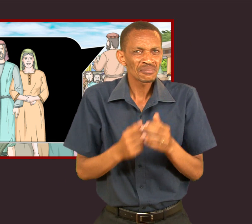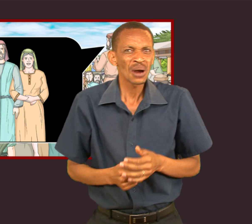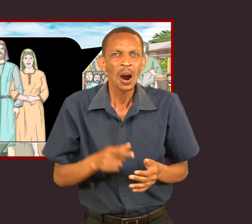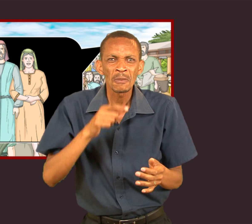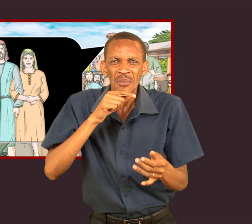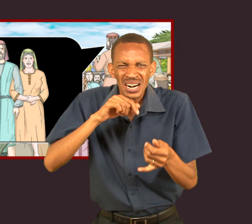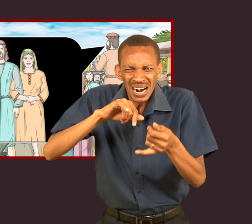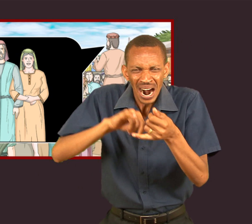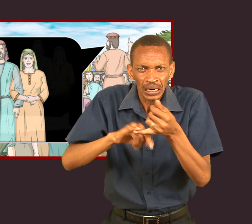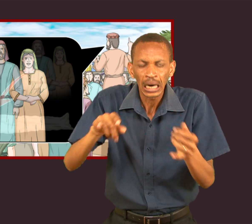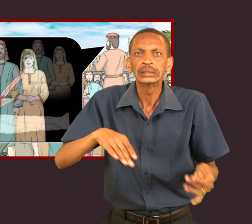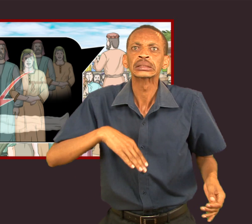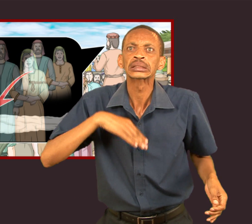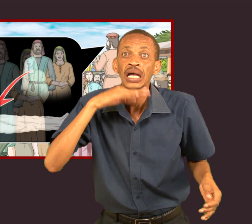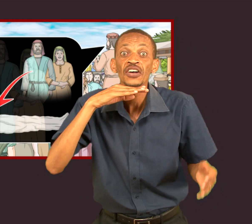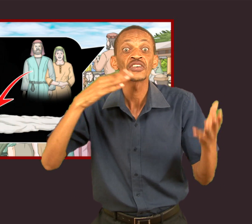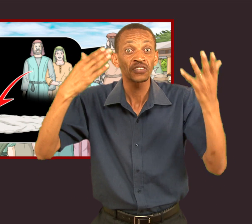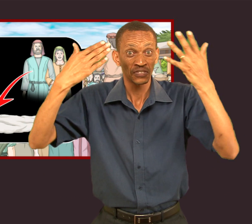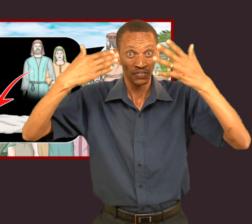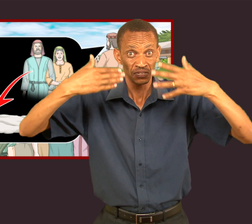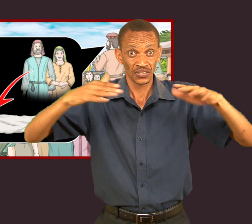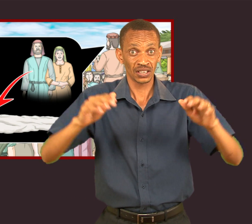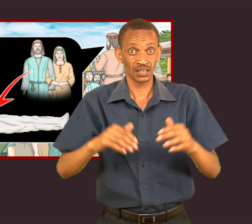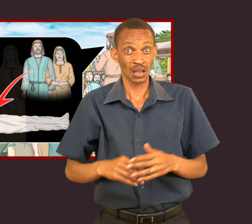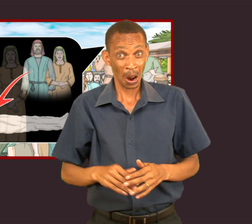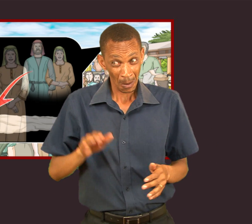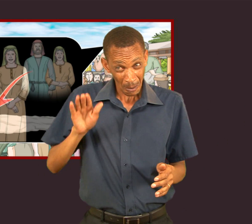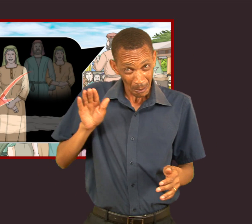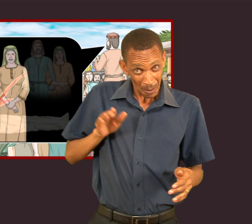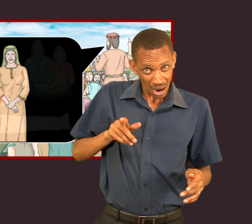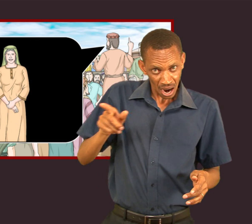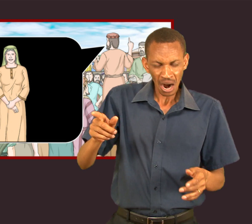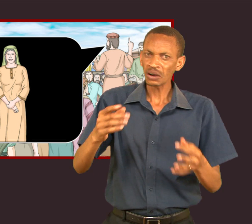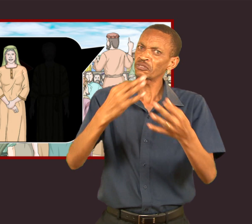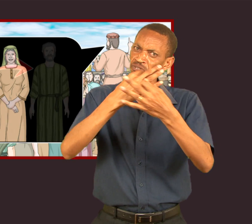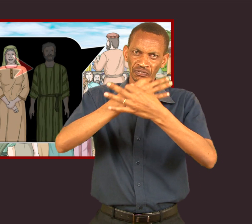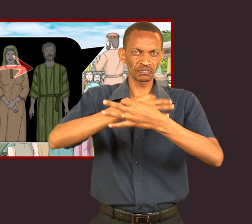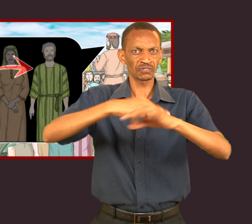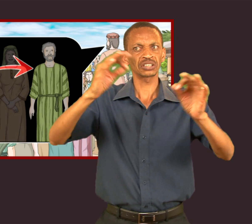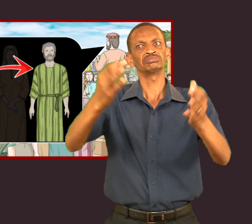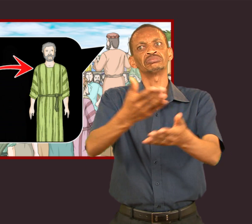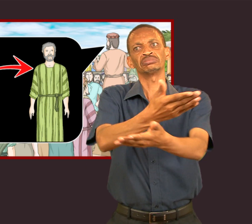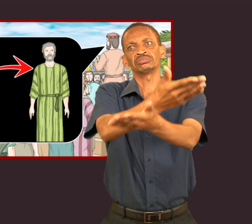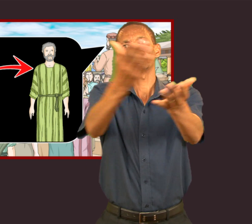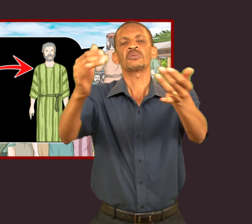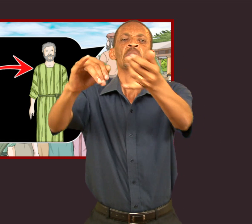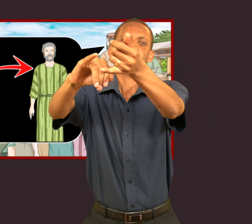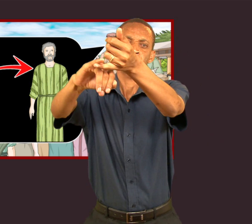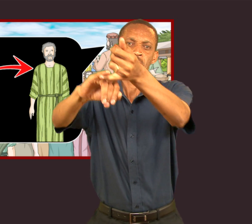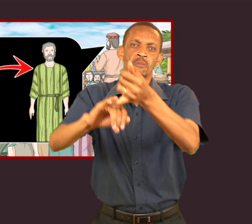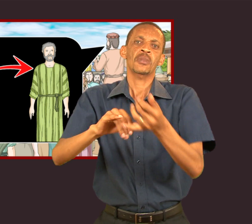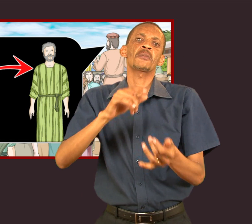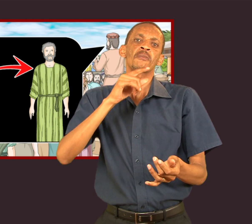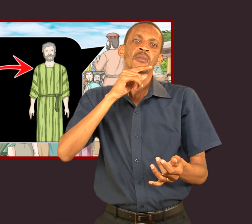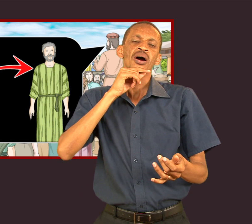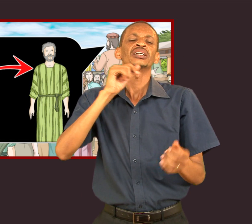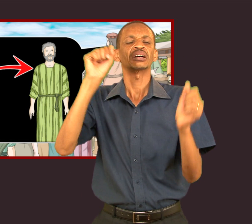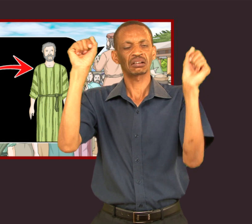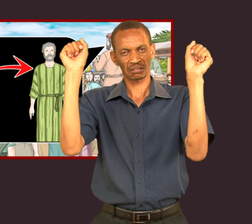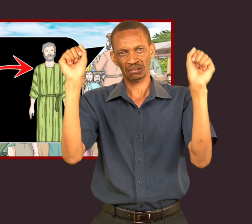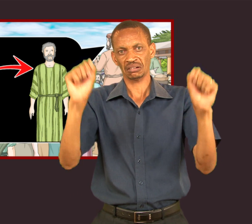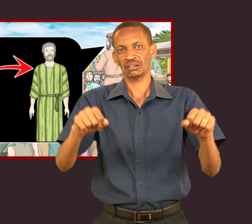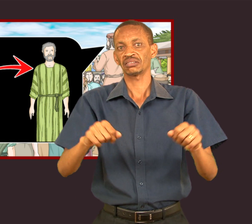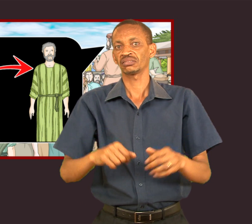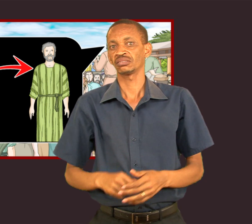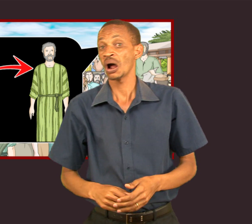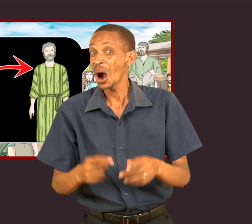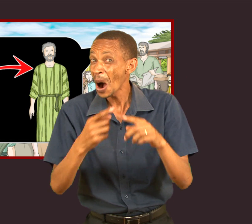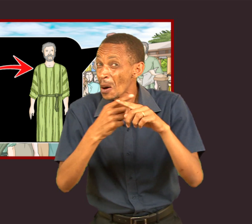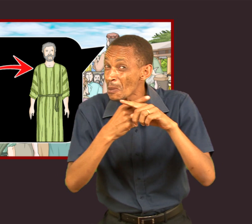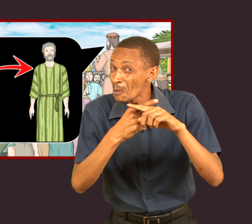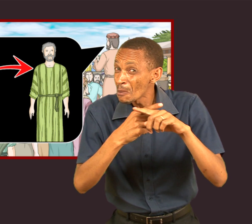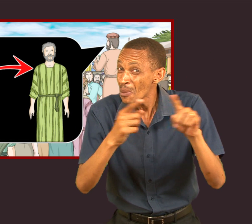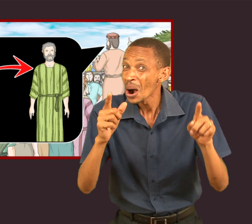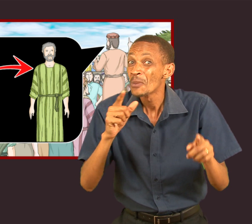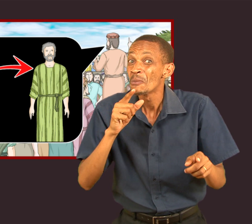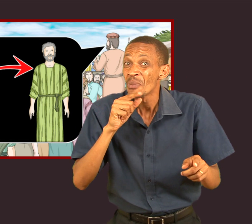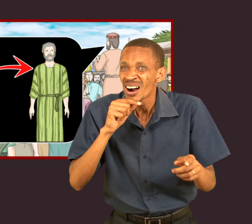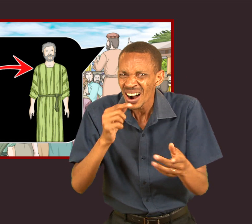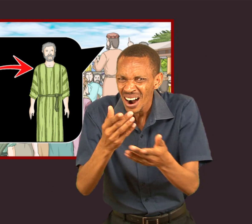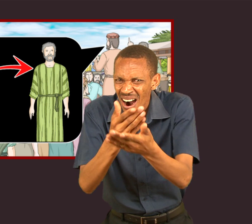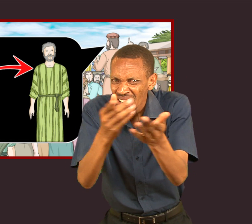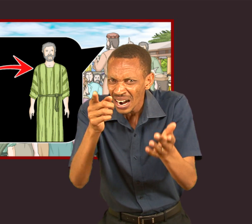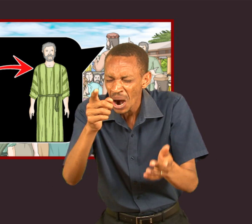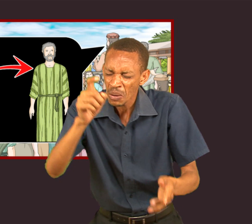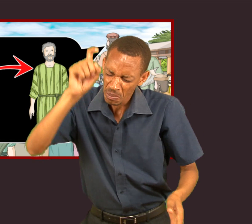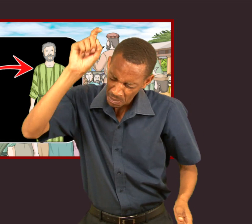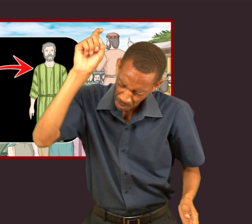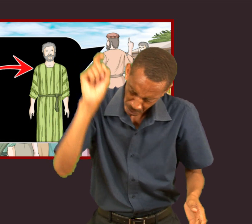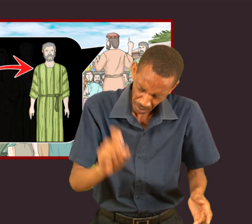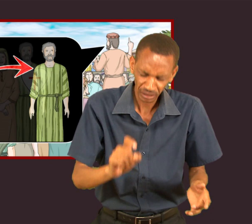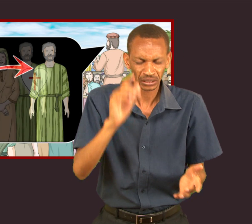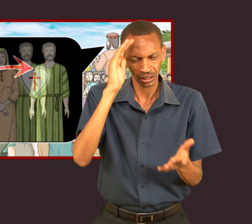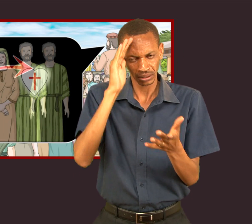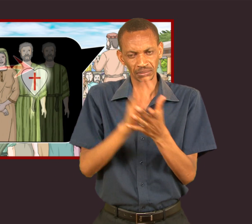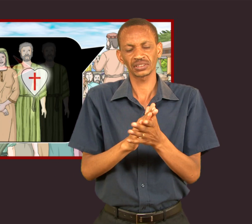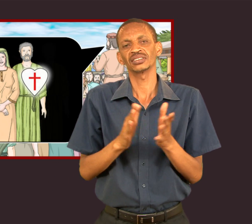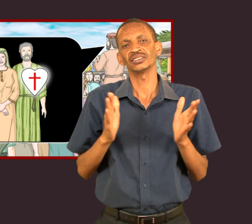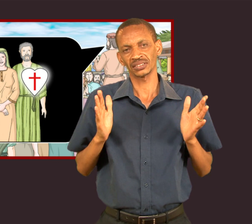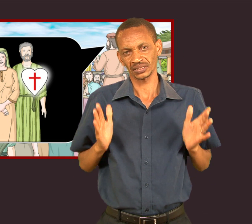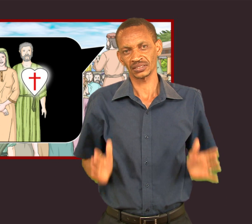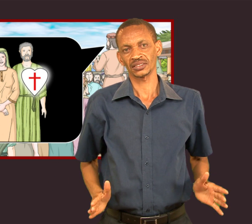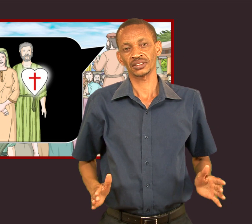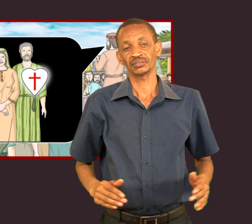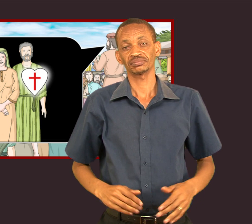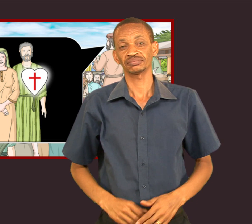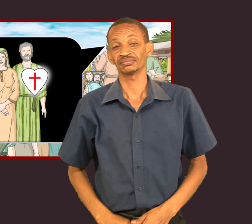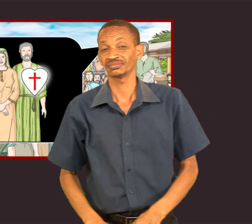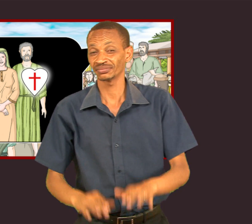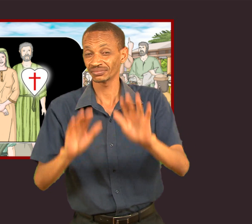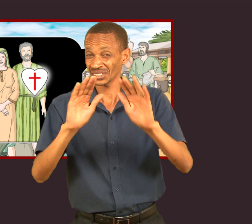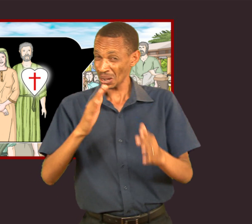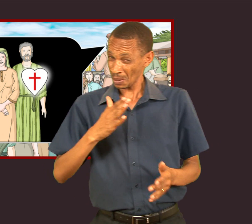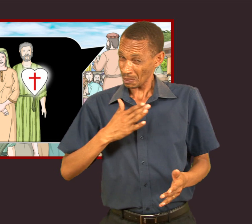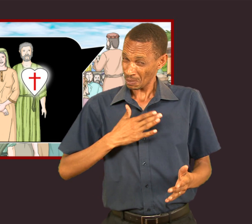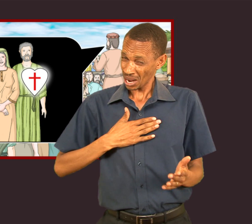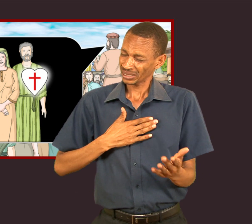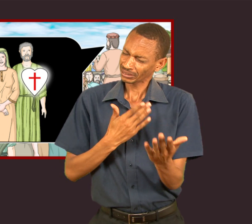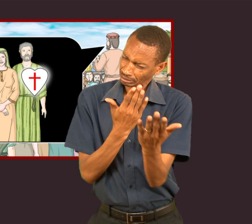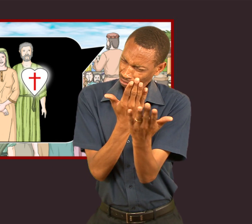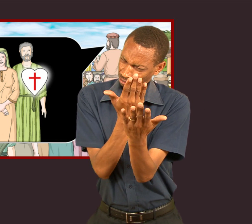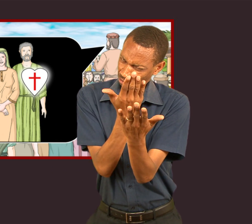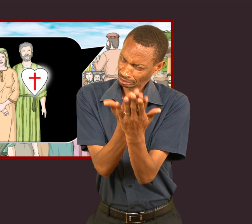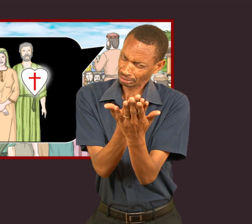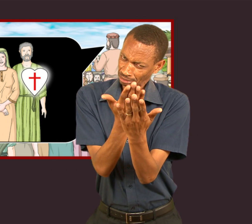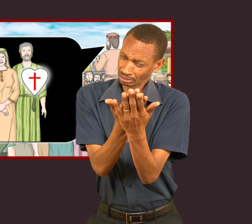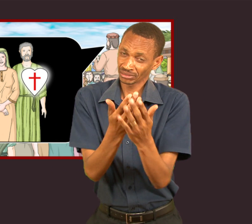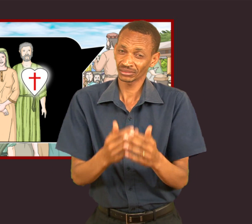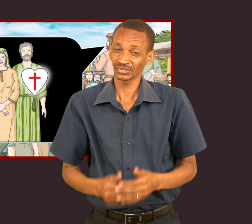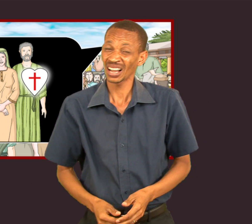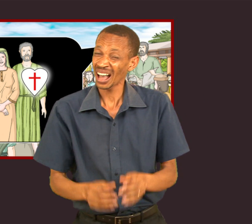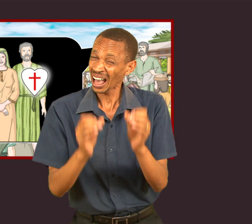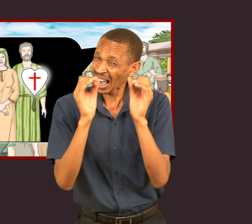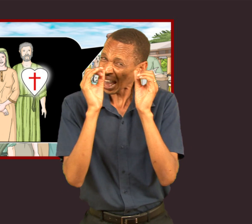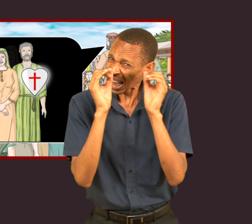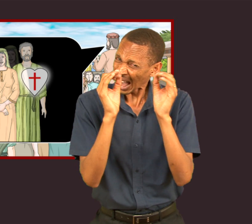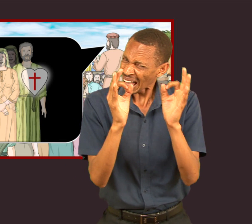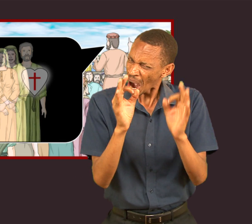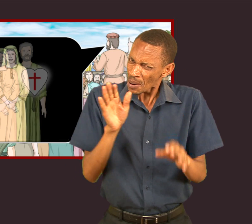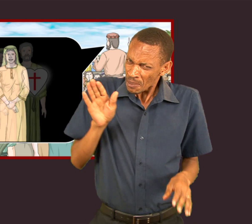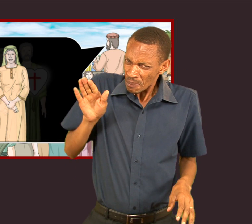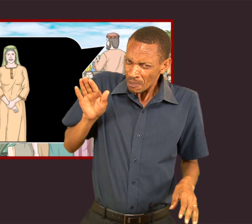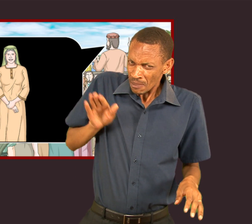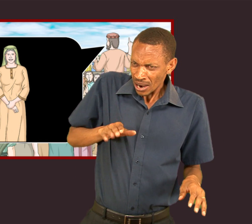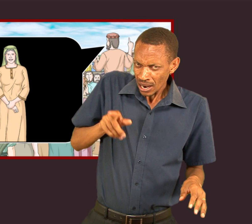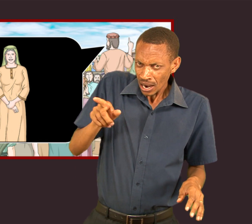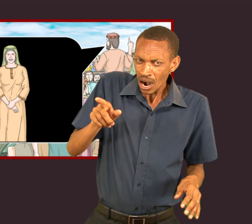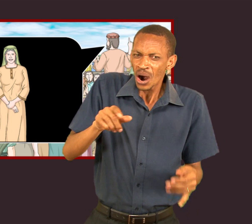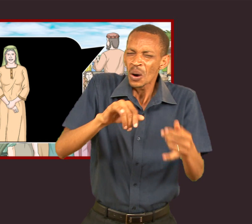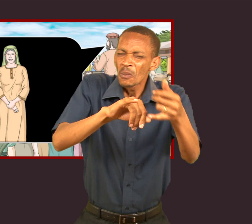But if her husband dies, she is free to marry anyone she wishes, as long as he belongs to the Lord.